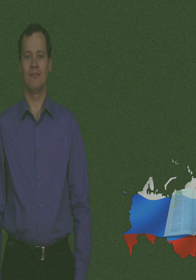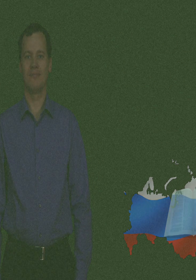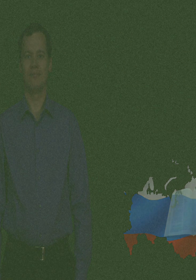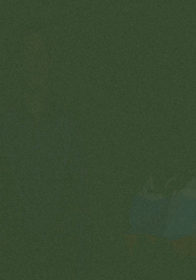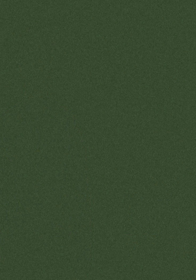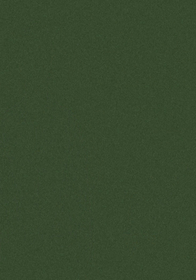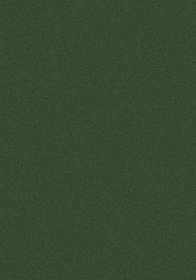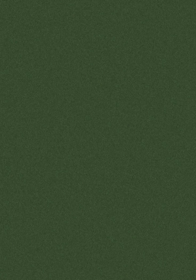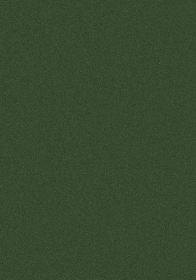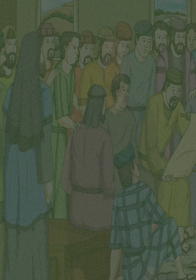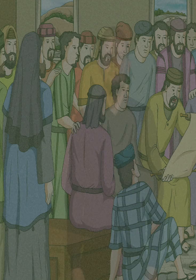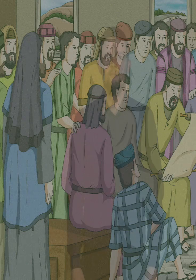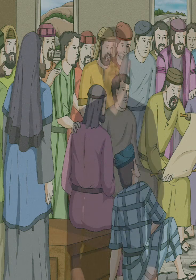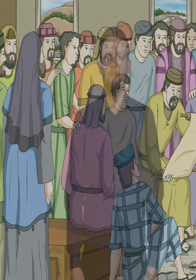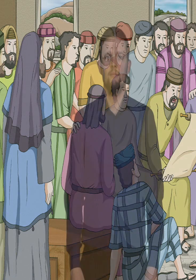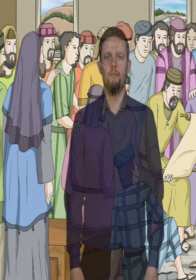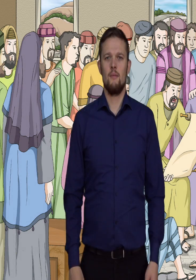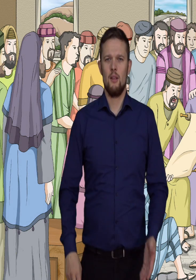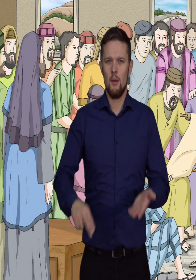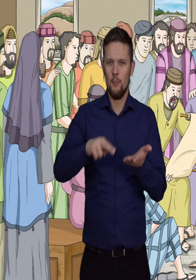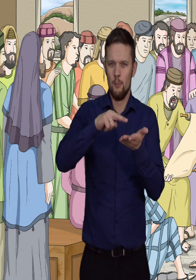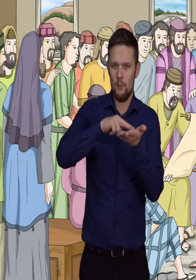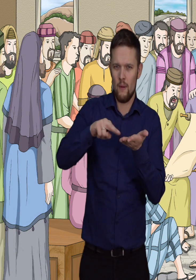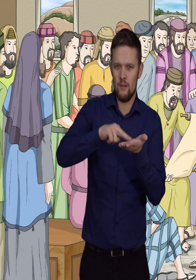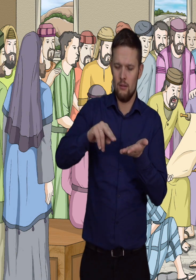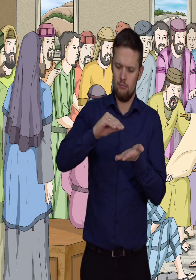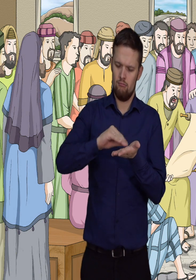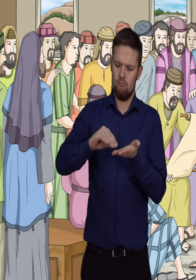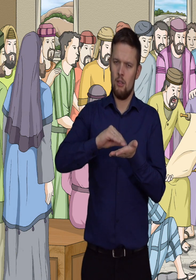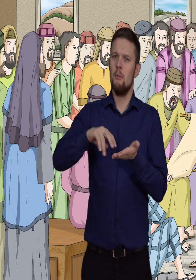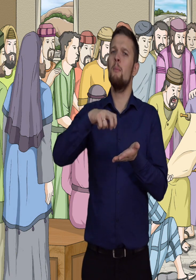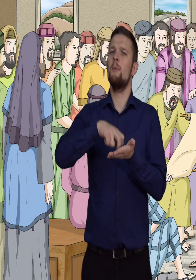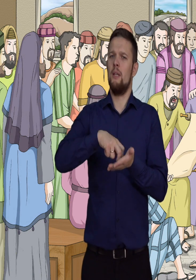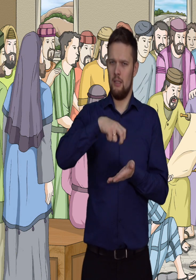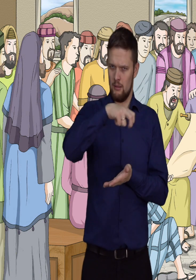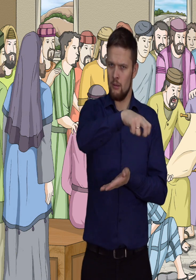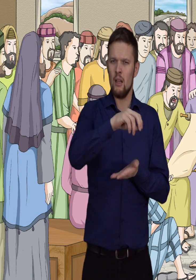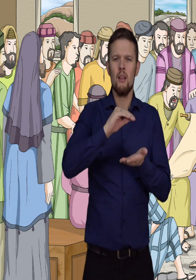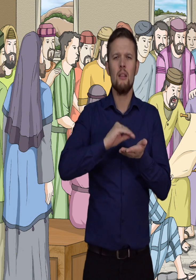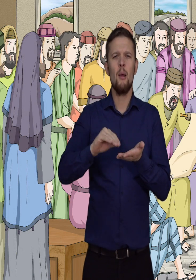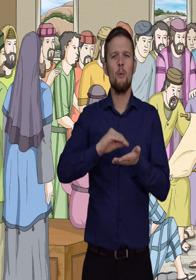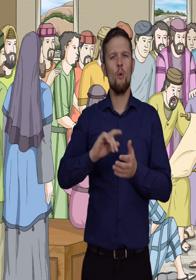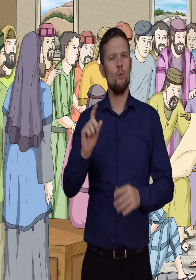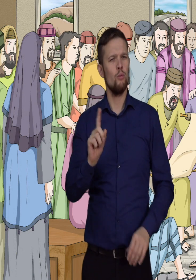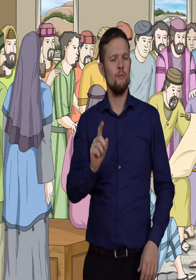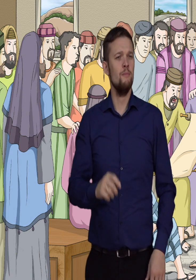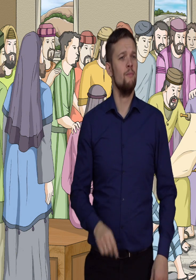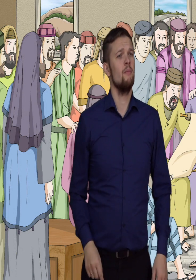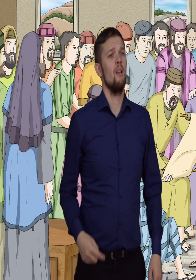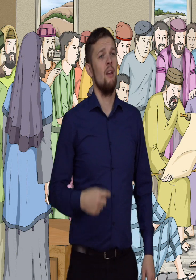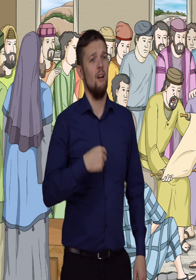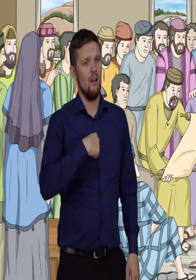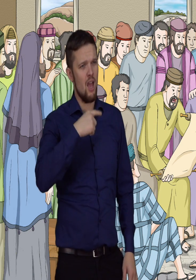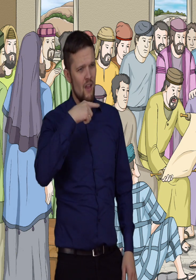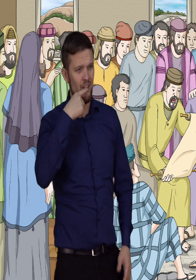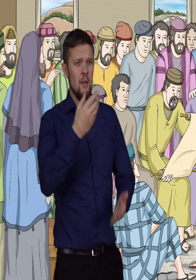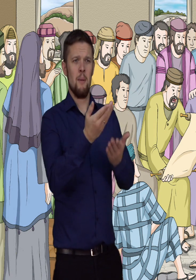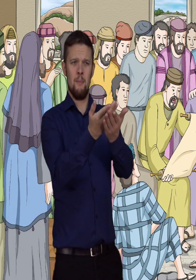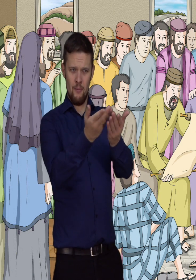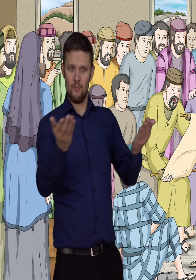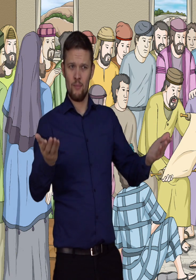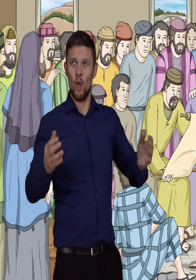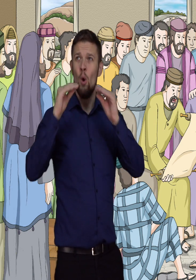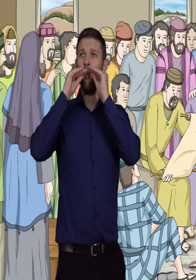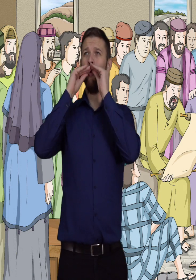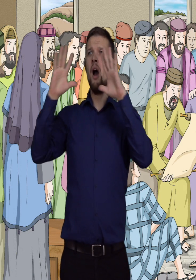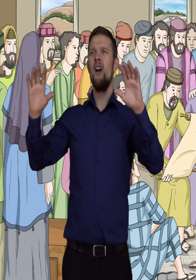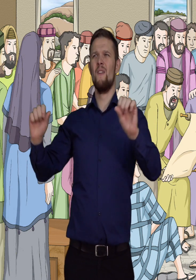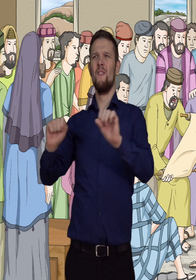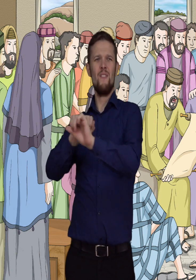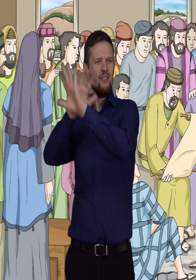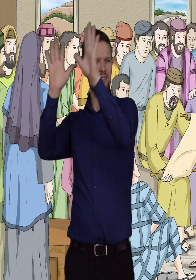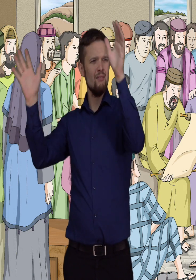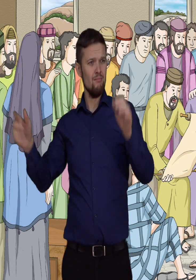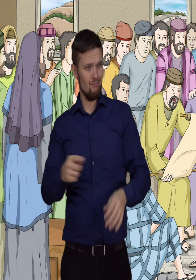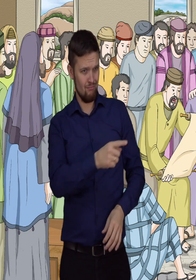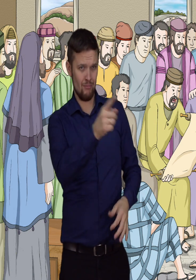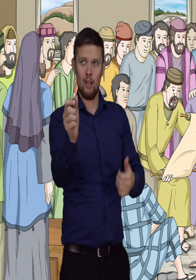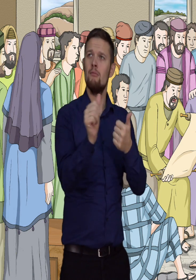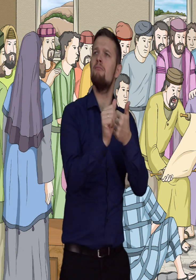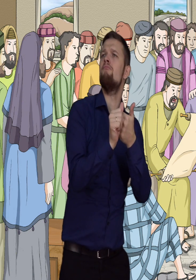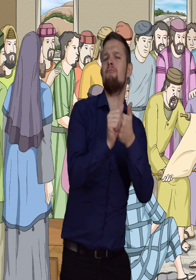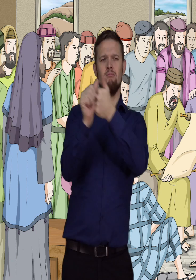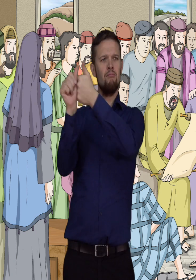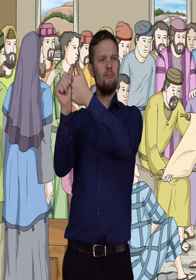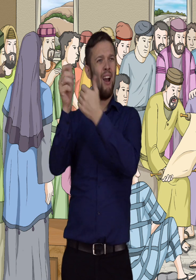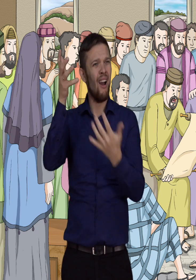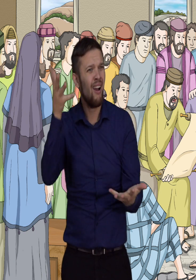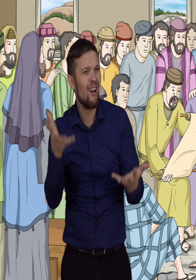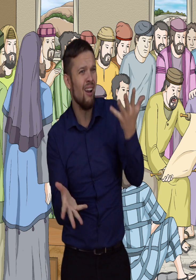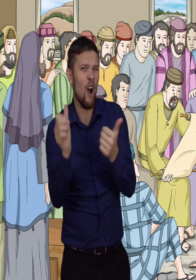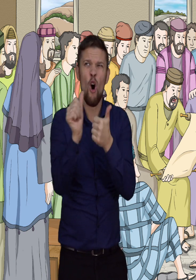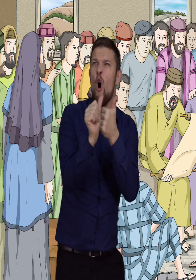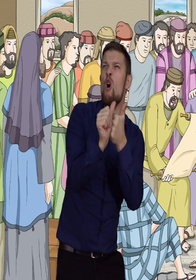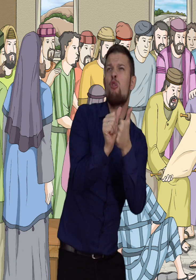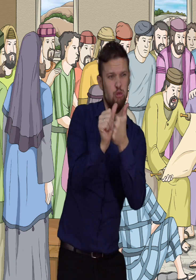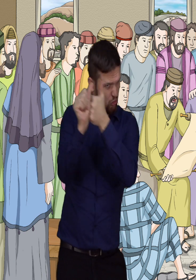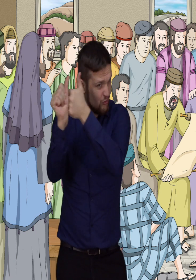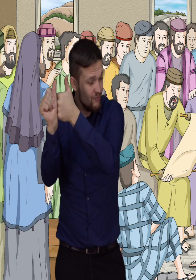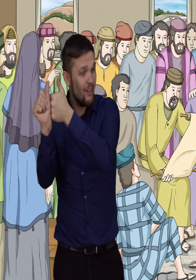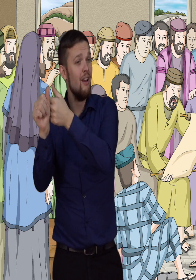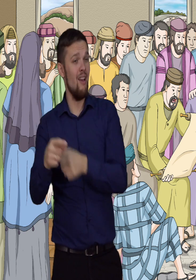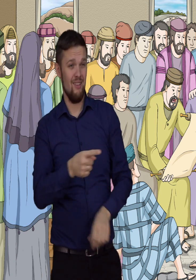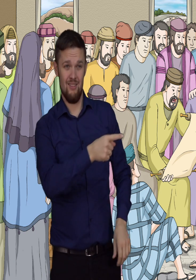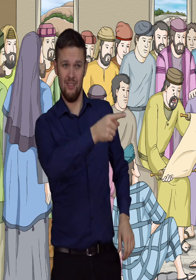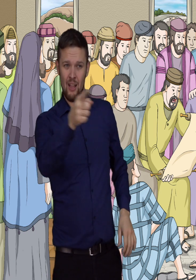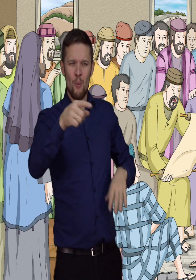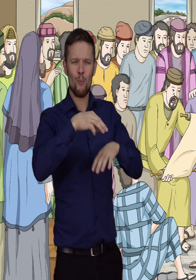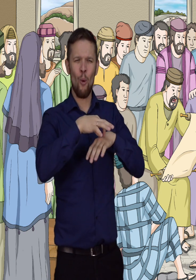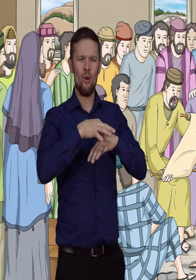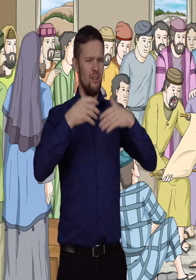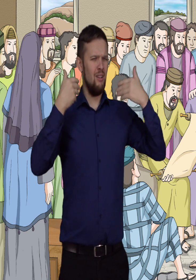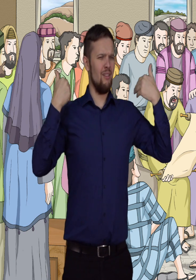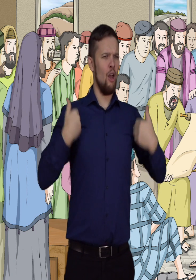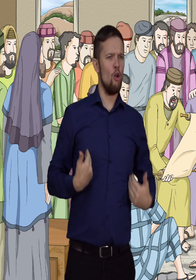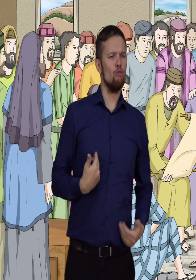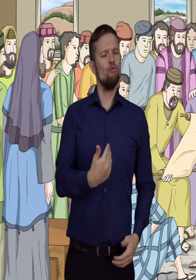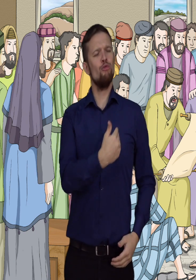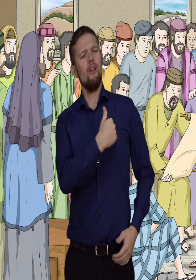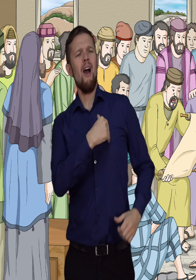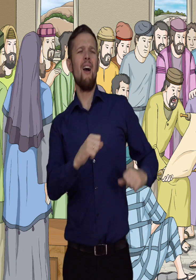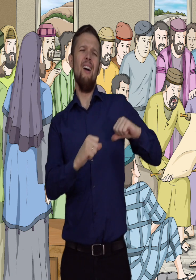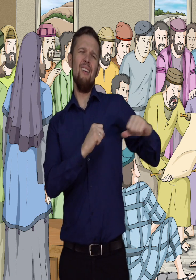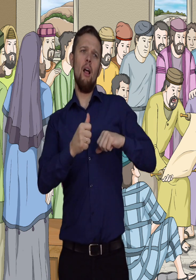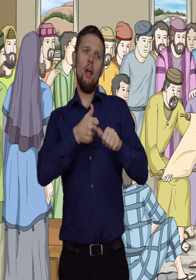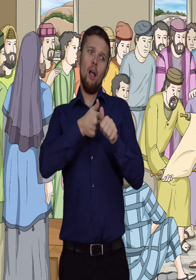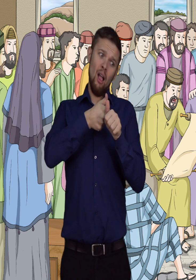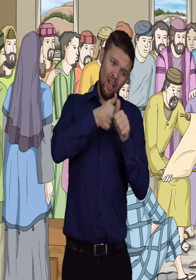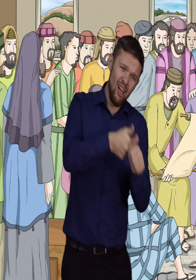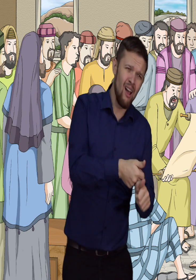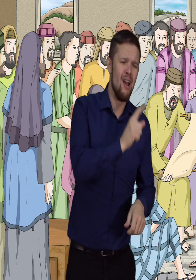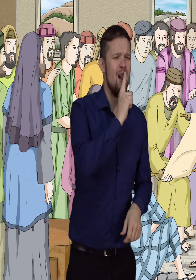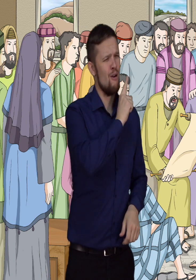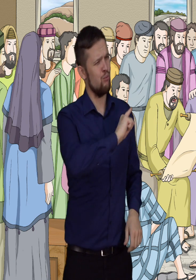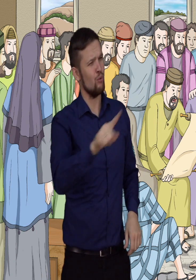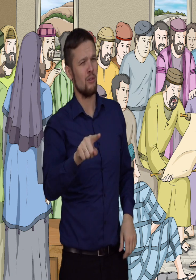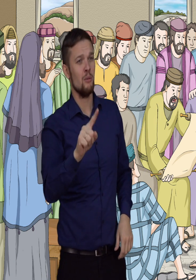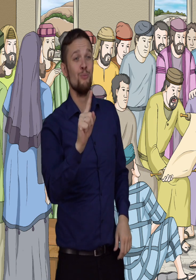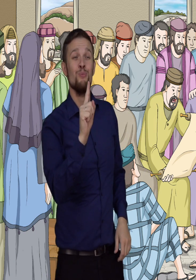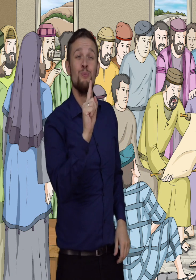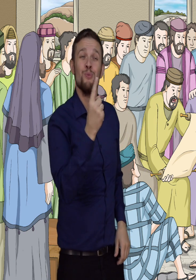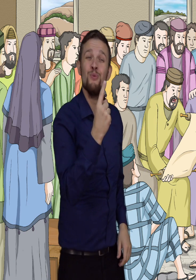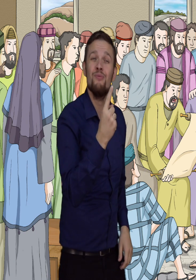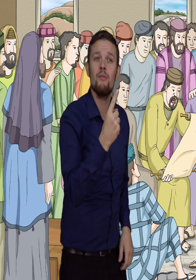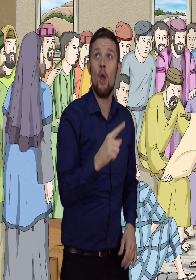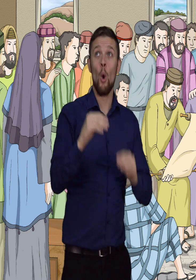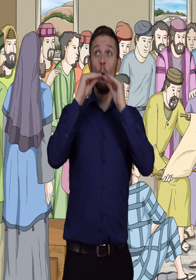So I say, walk by the Spirit, and you will not gratify the desires of the flesh.